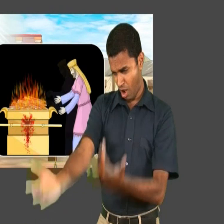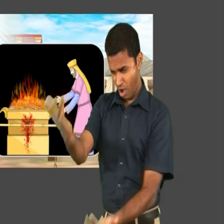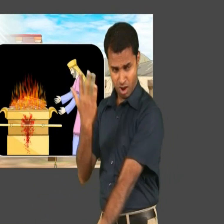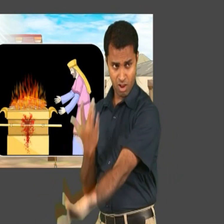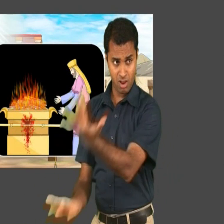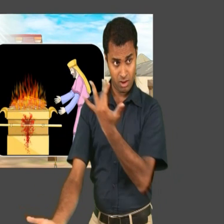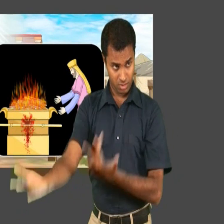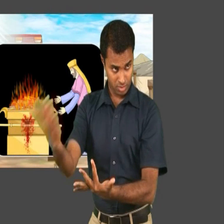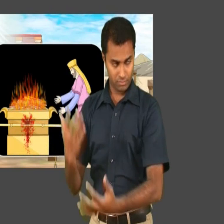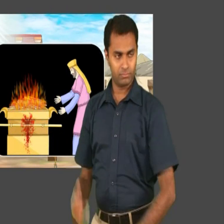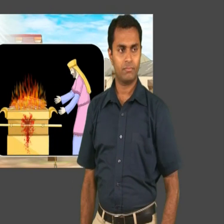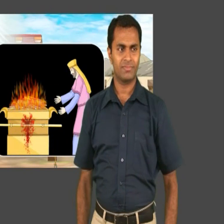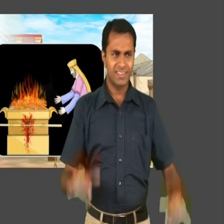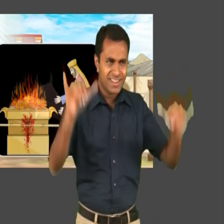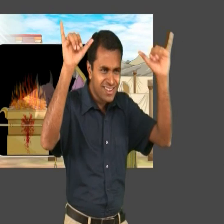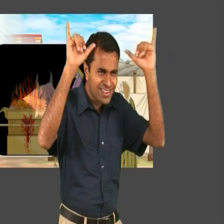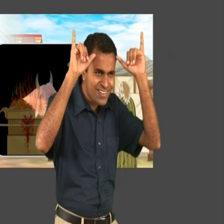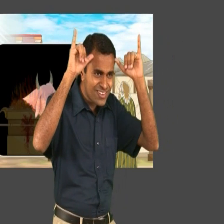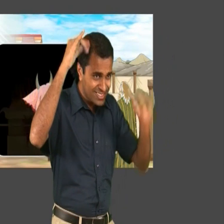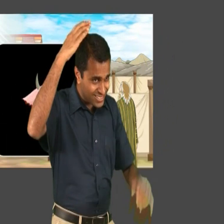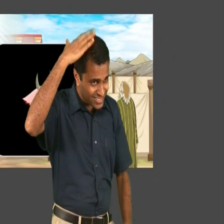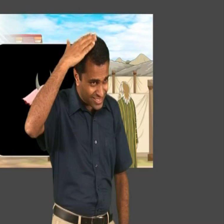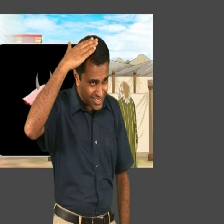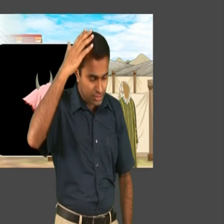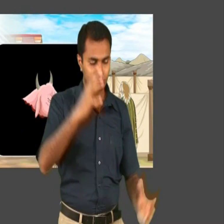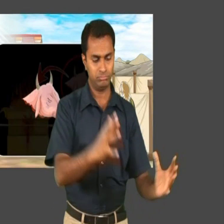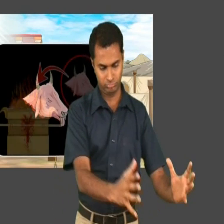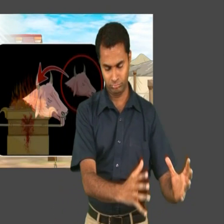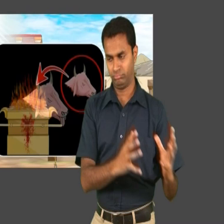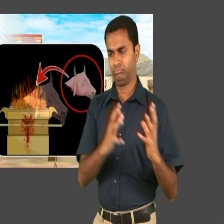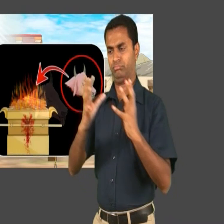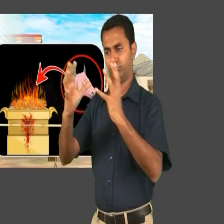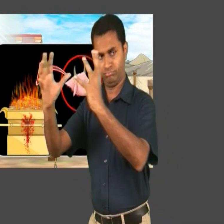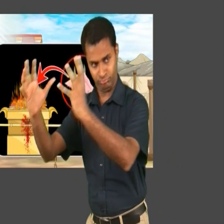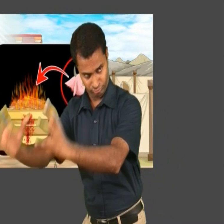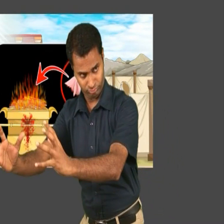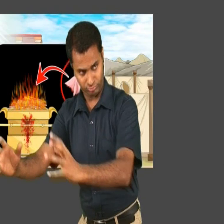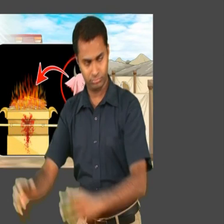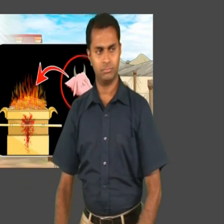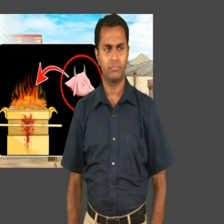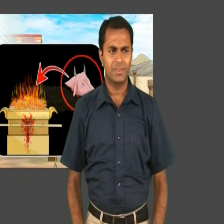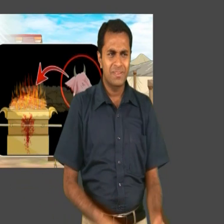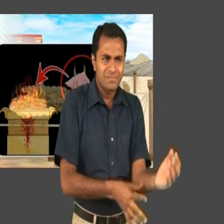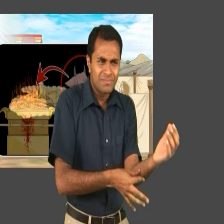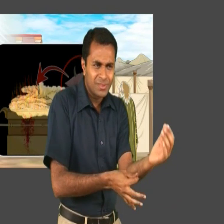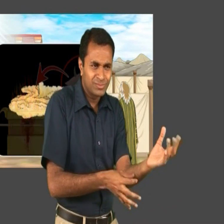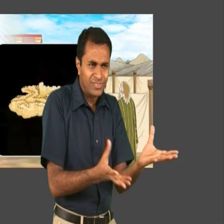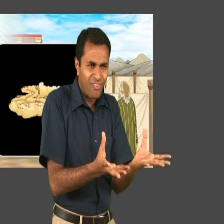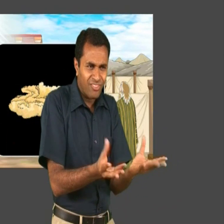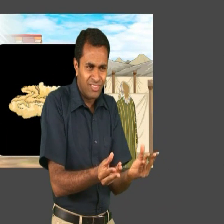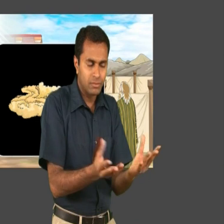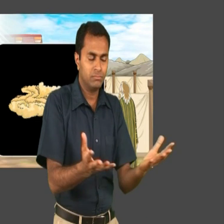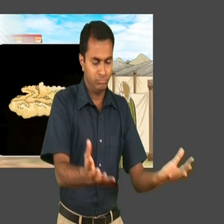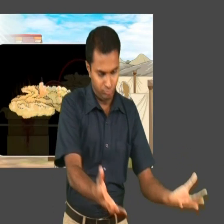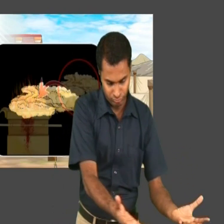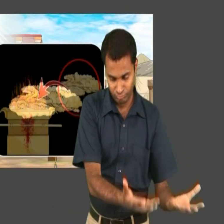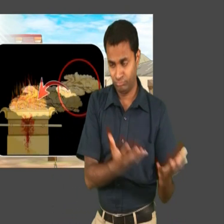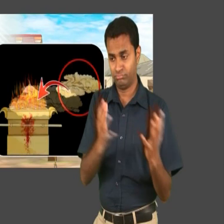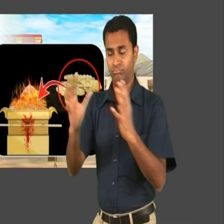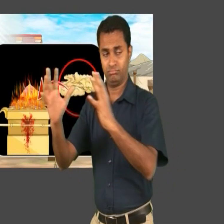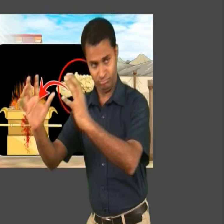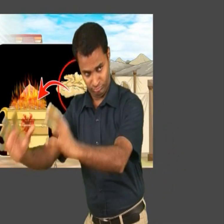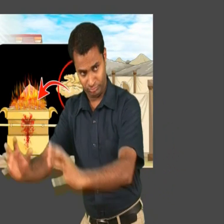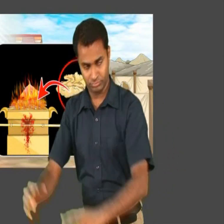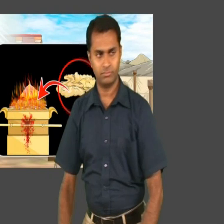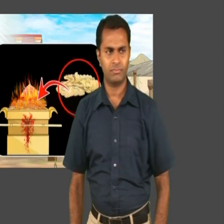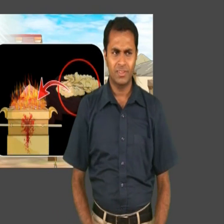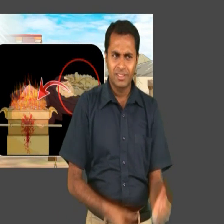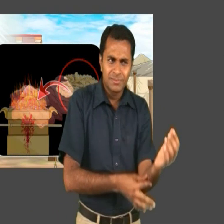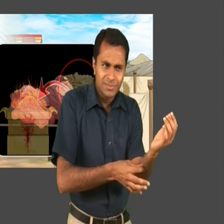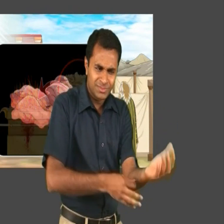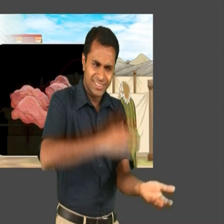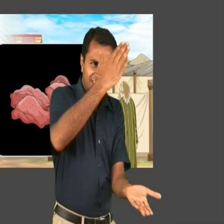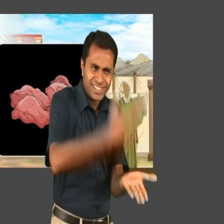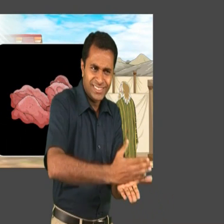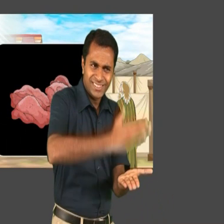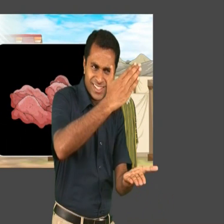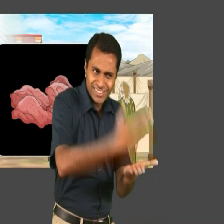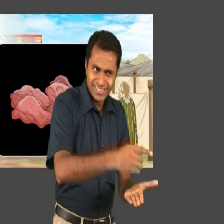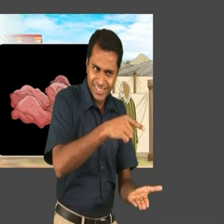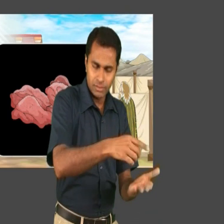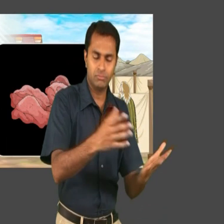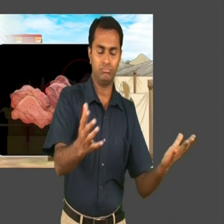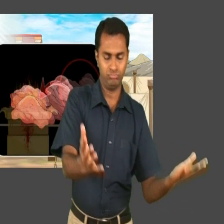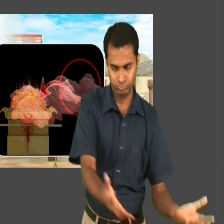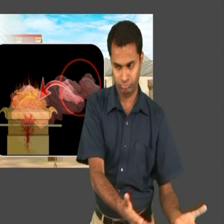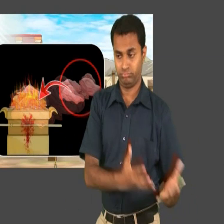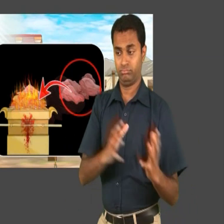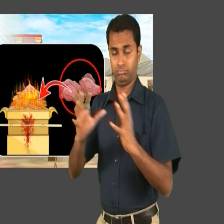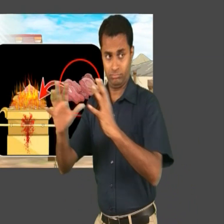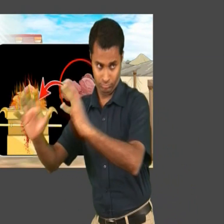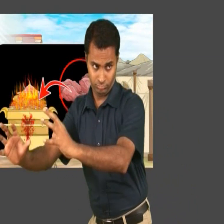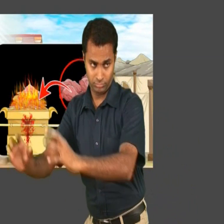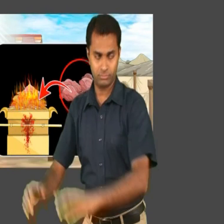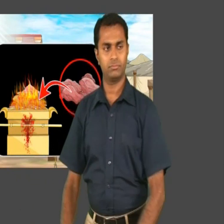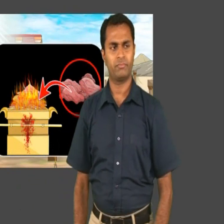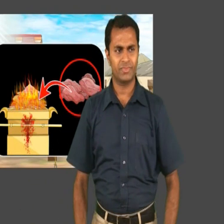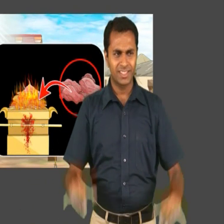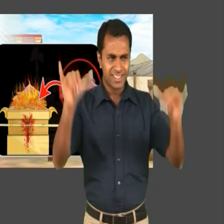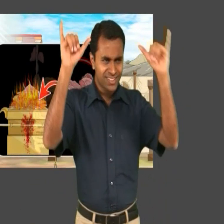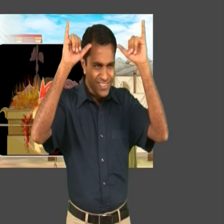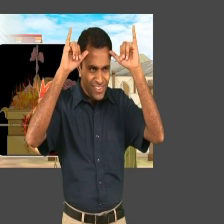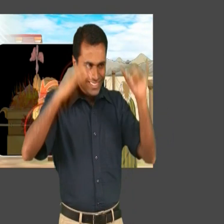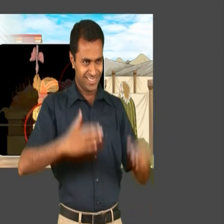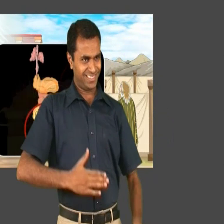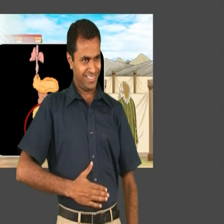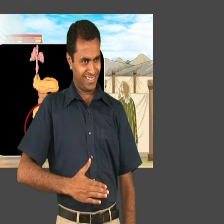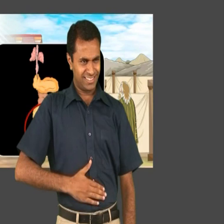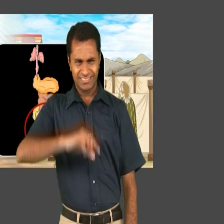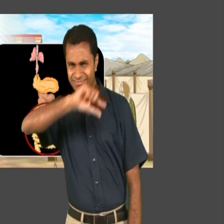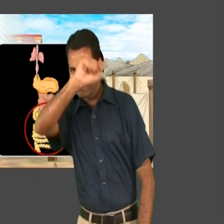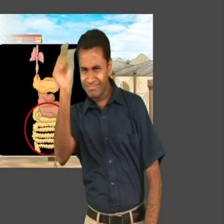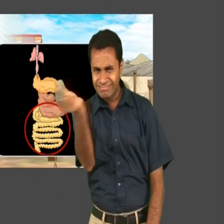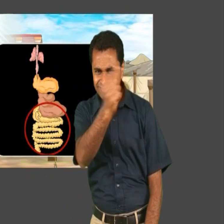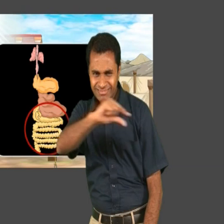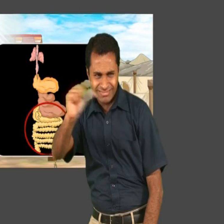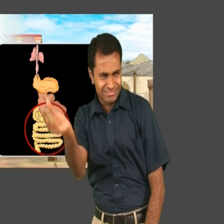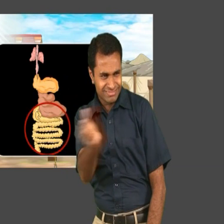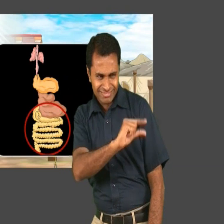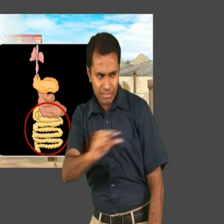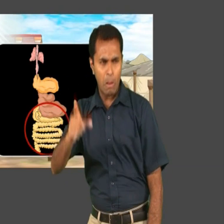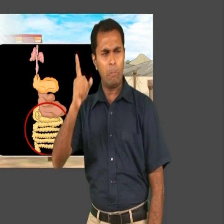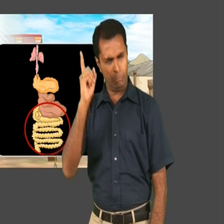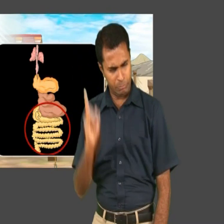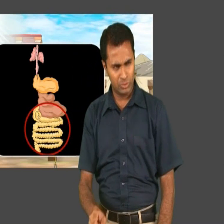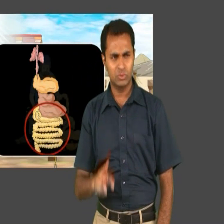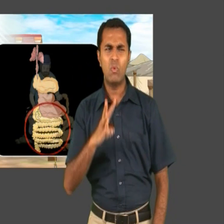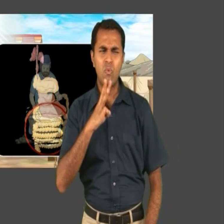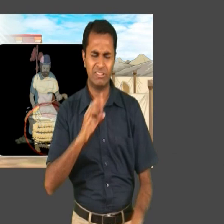Then Aaron’s sons the priests are to arrange the pieces, including the head and the fat, atop the burning wood on the altar.